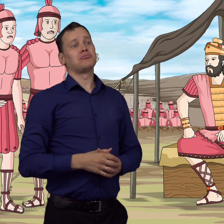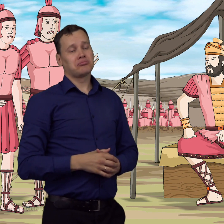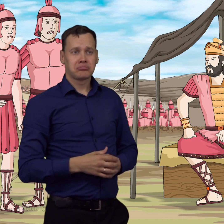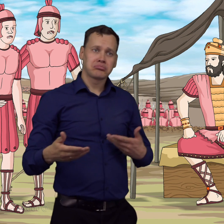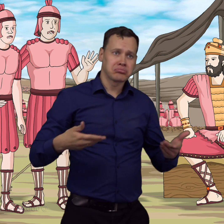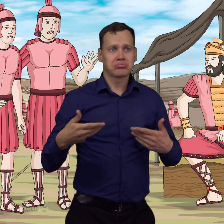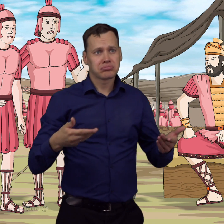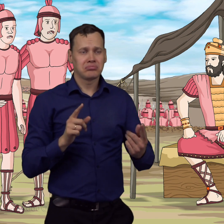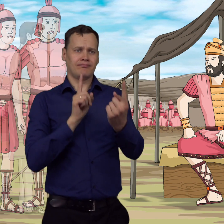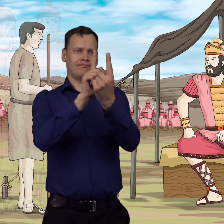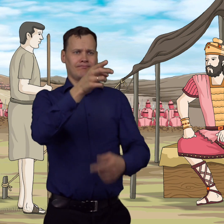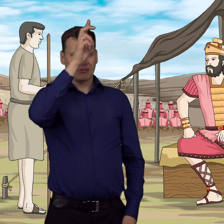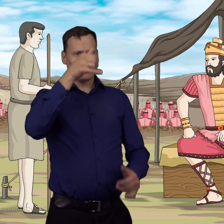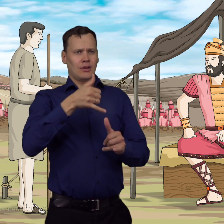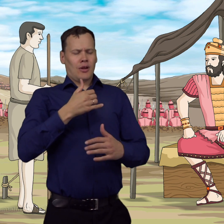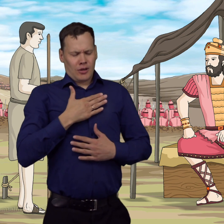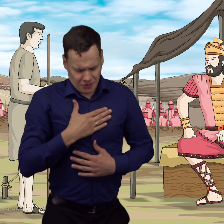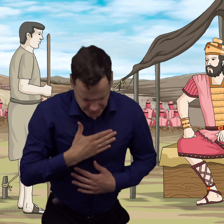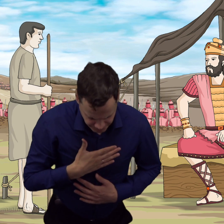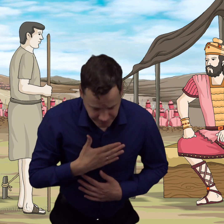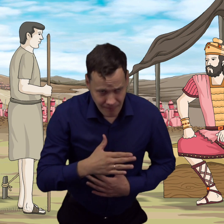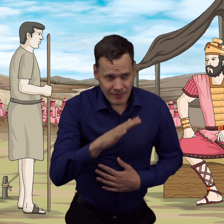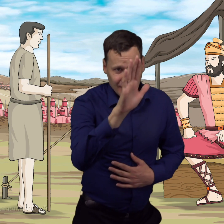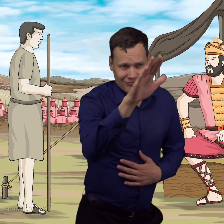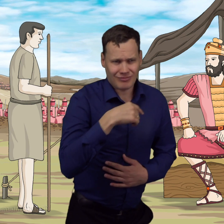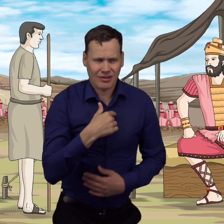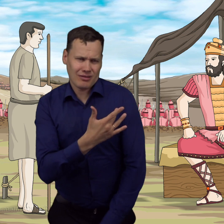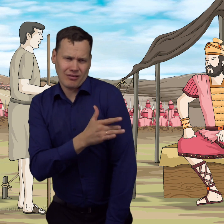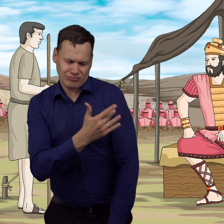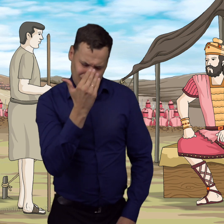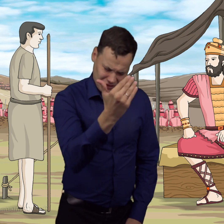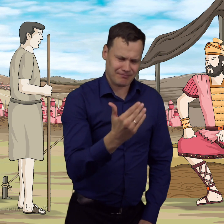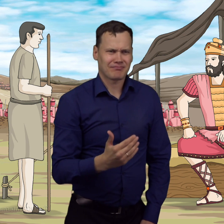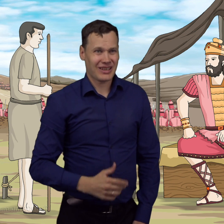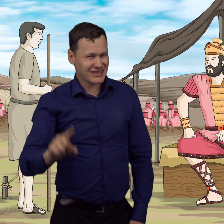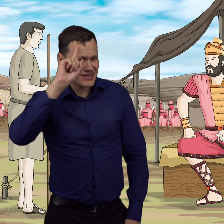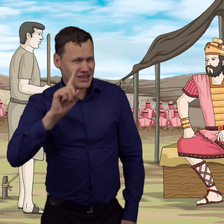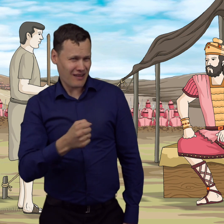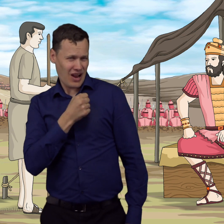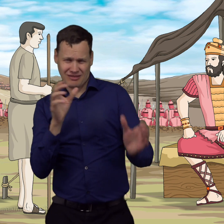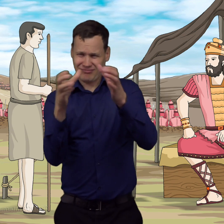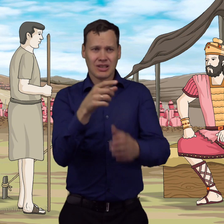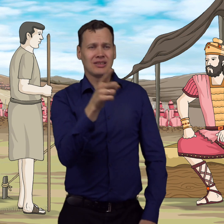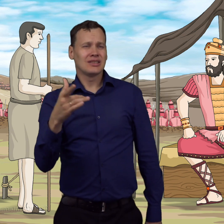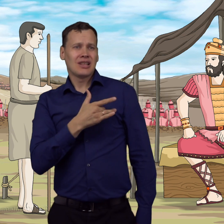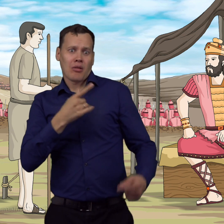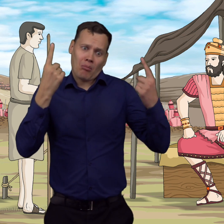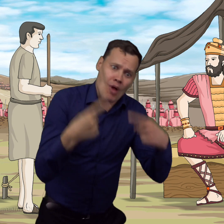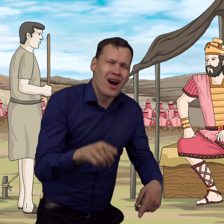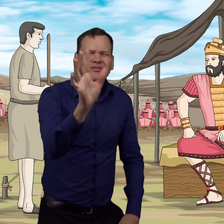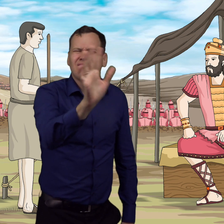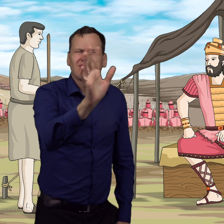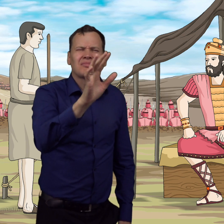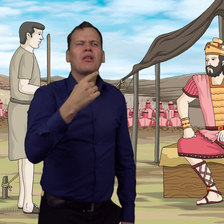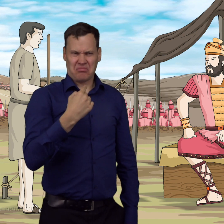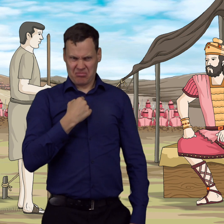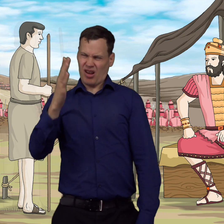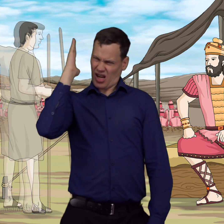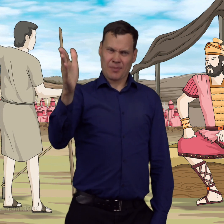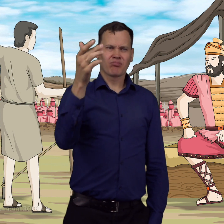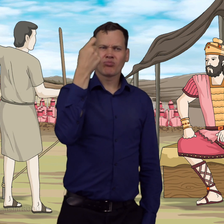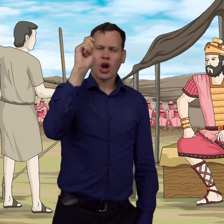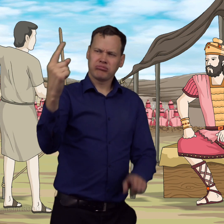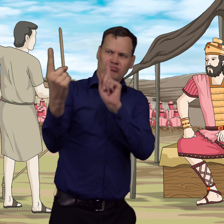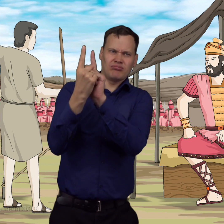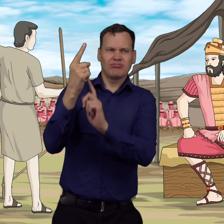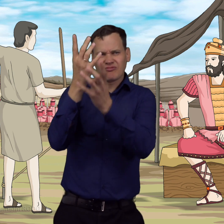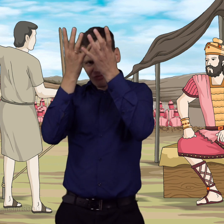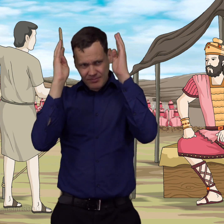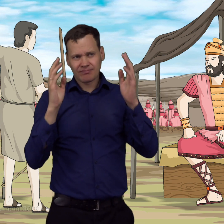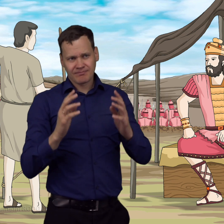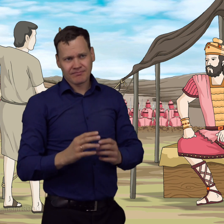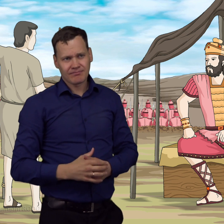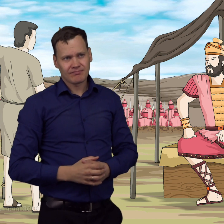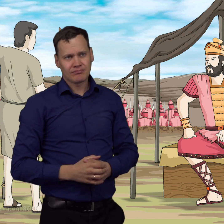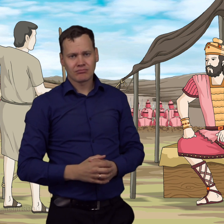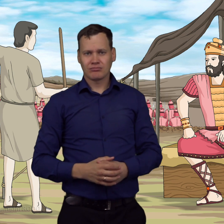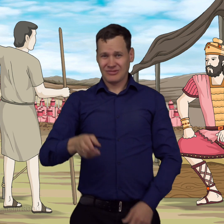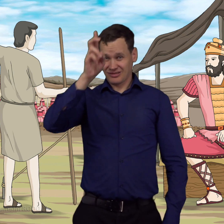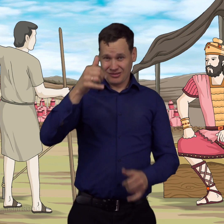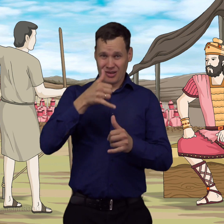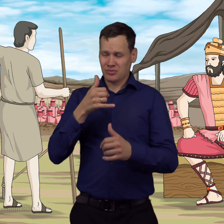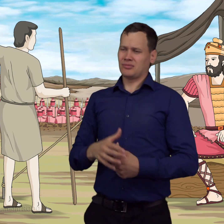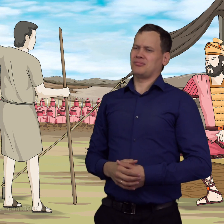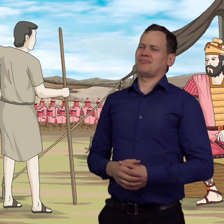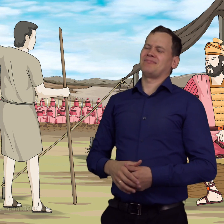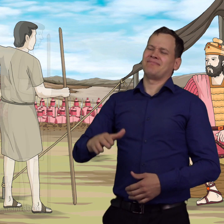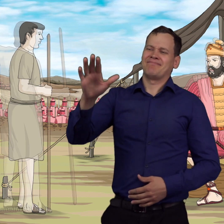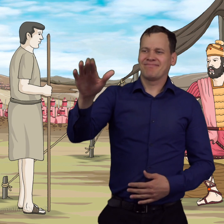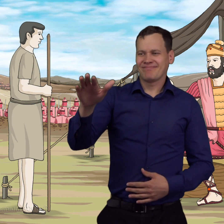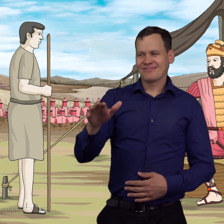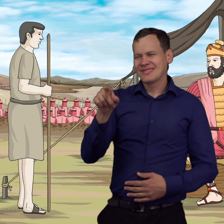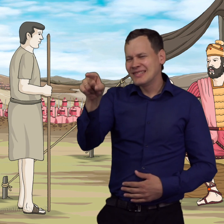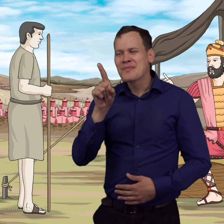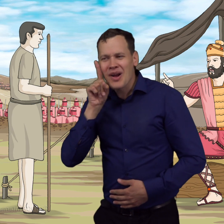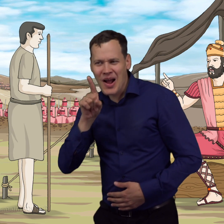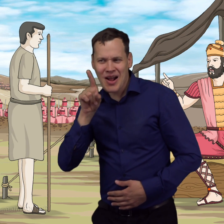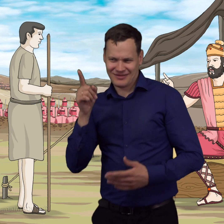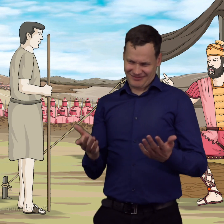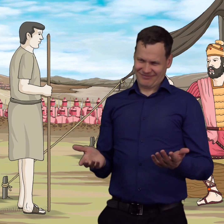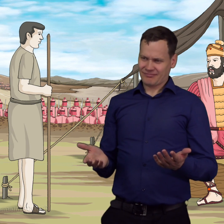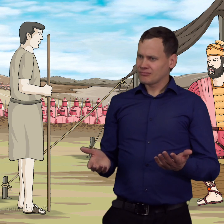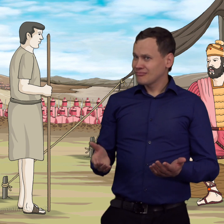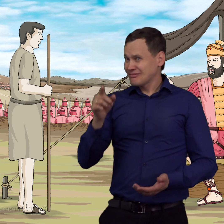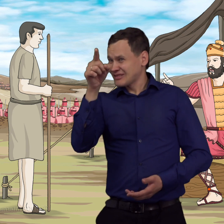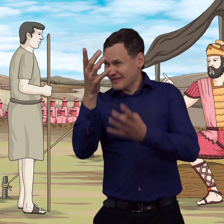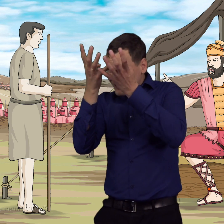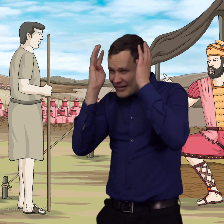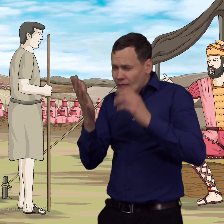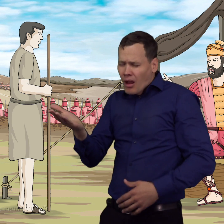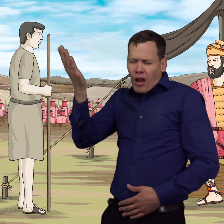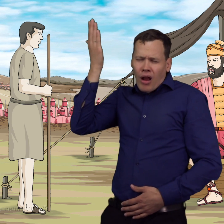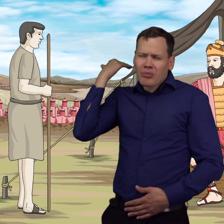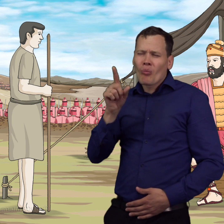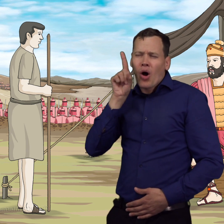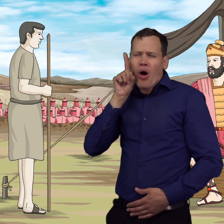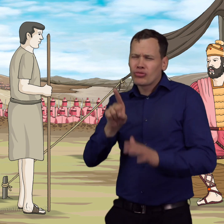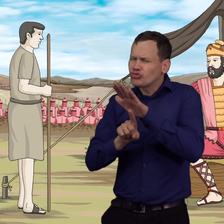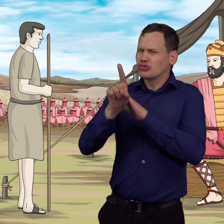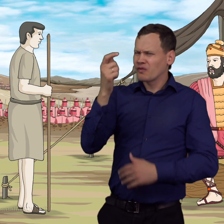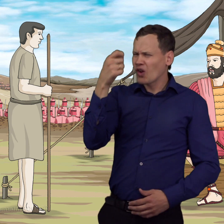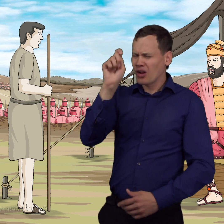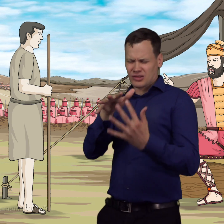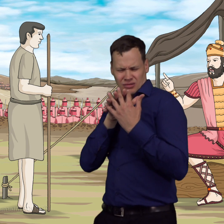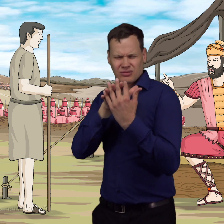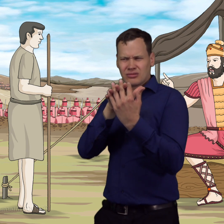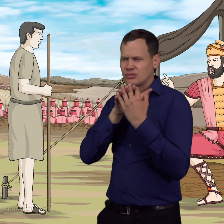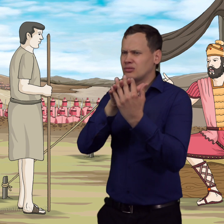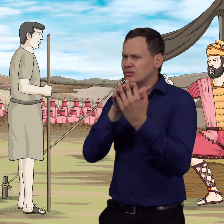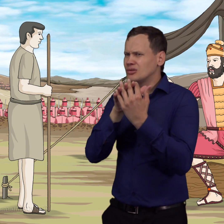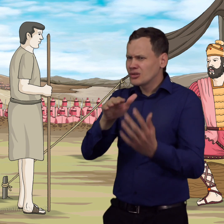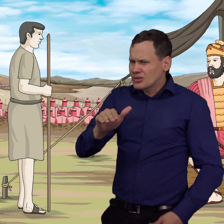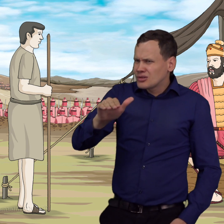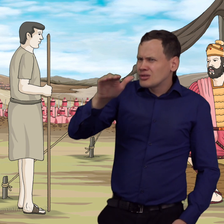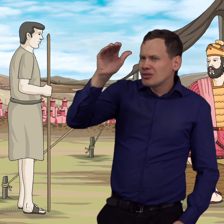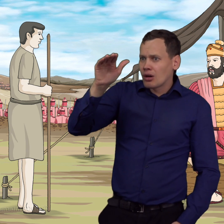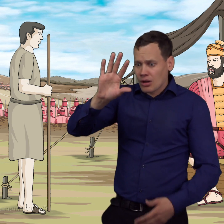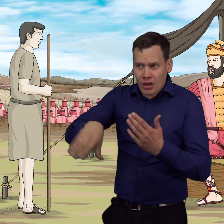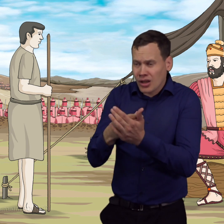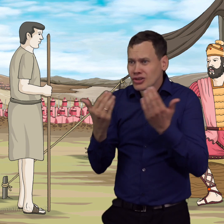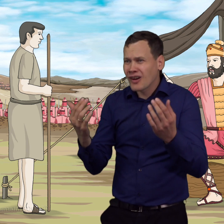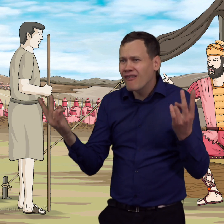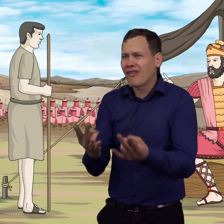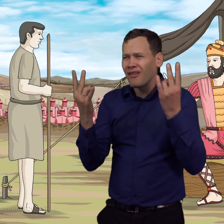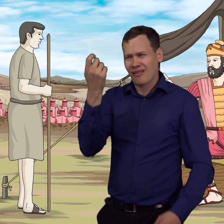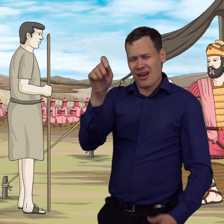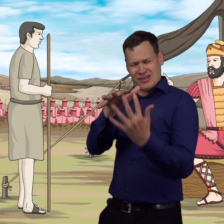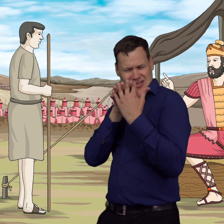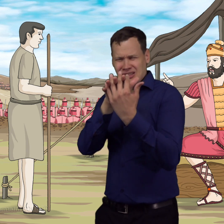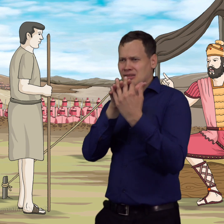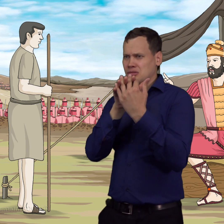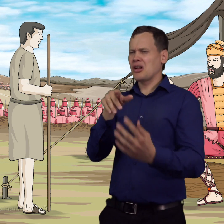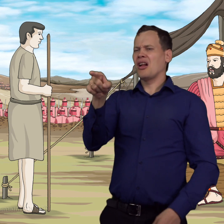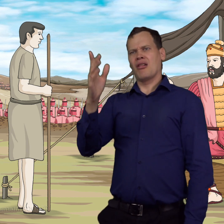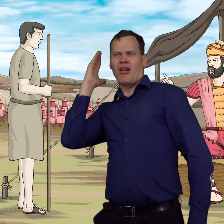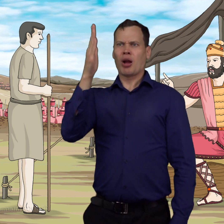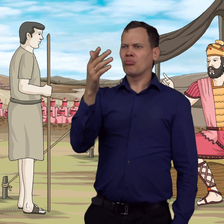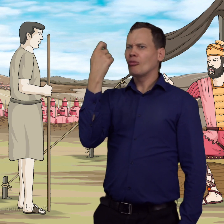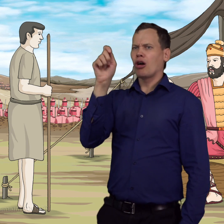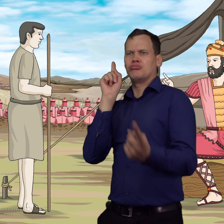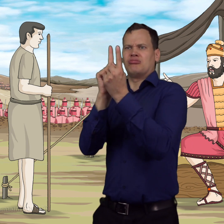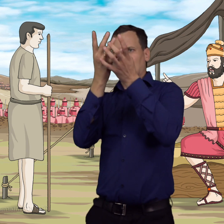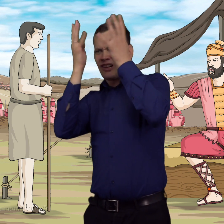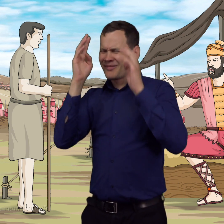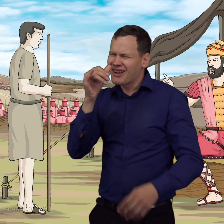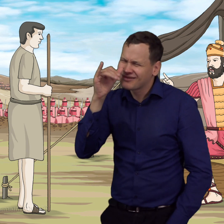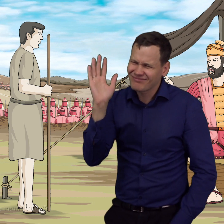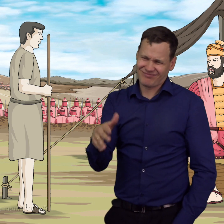And David said to Saul, “Let no man’s heart fail on account of this Philistine. Your servant will go and fight him!” But Saul replied, “You cannot go out against this Philistine to fight him. You are just a boy, and he has been a warrior from his youth.”